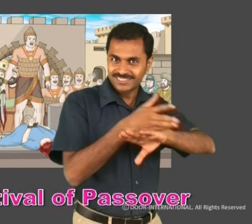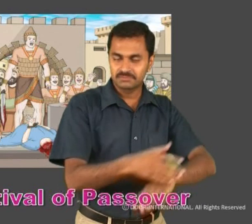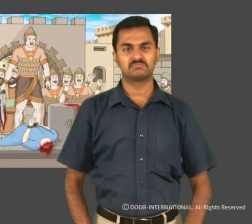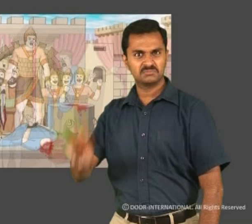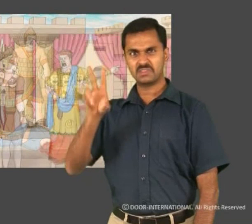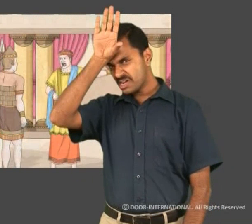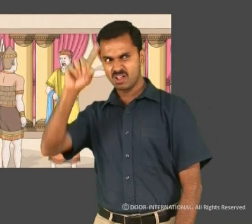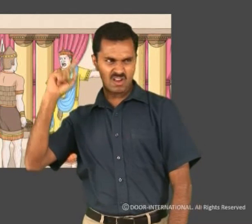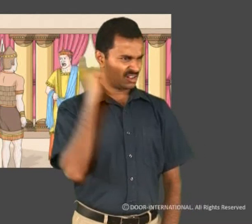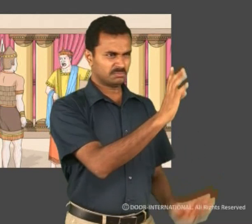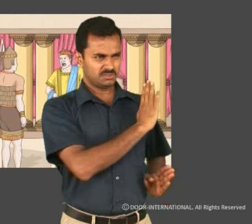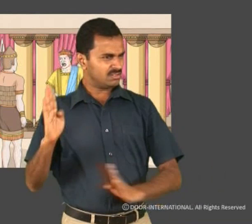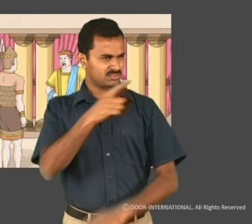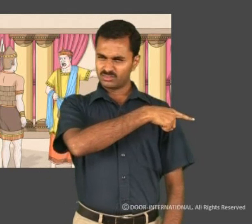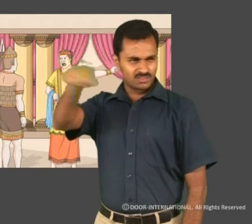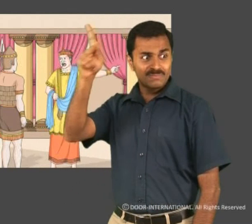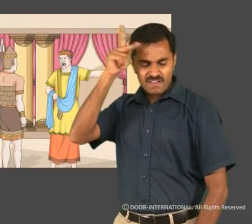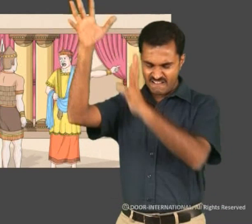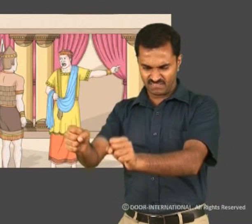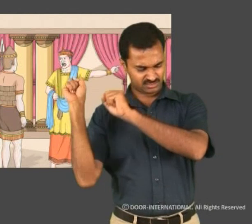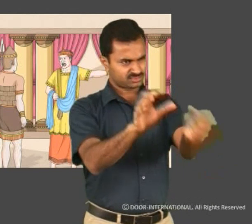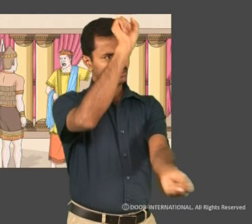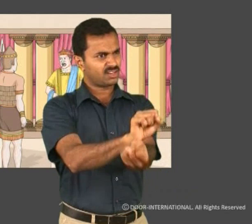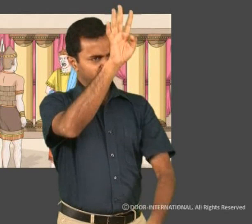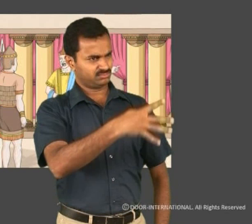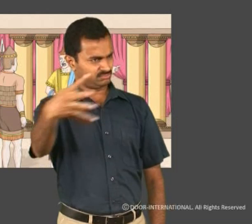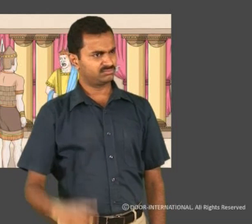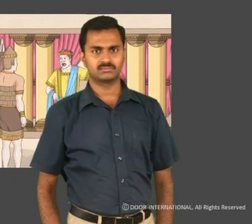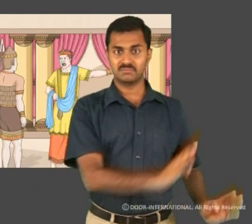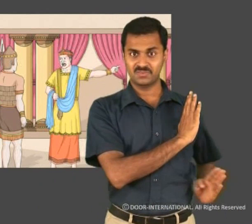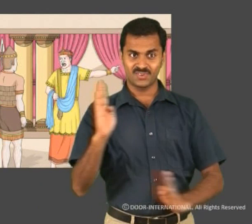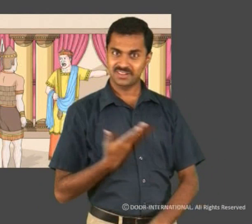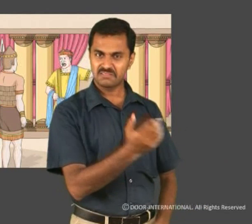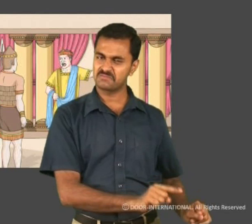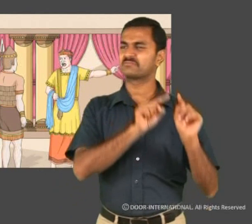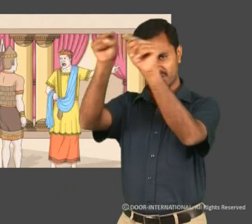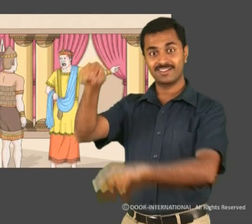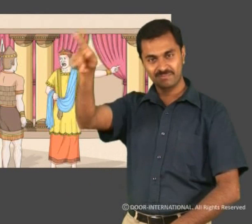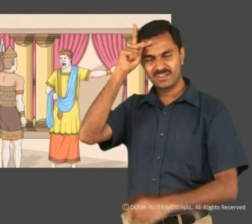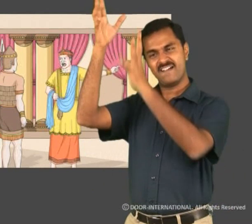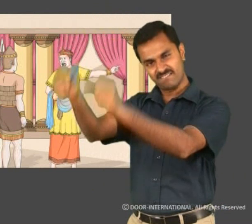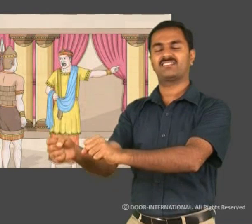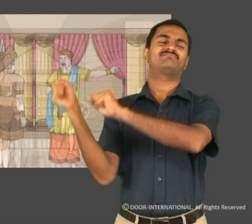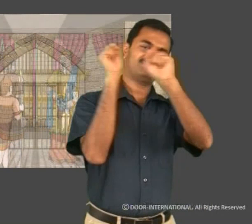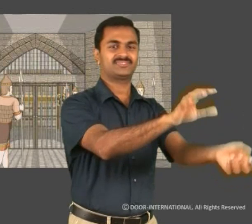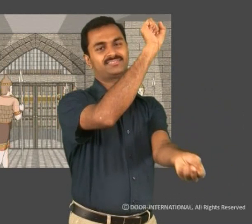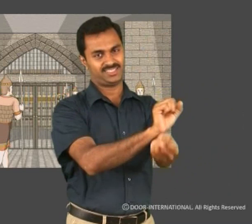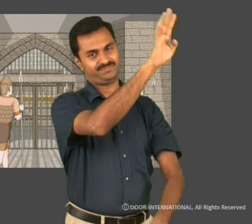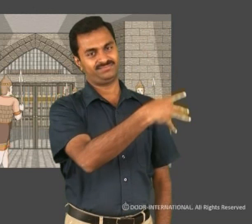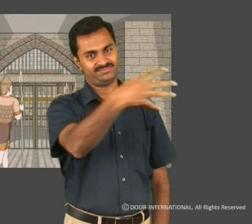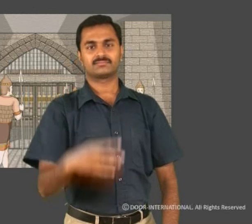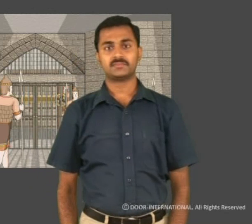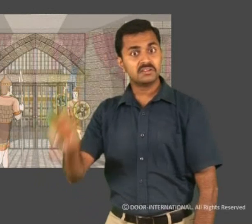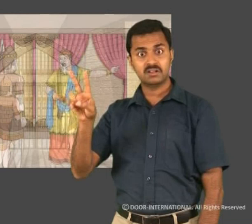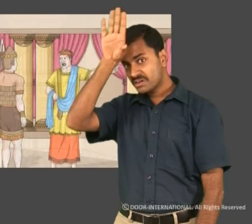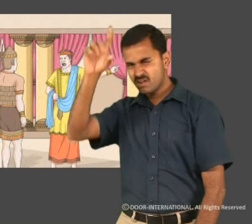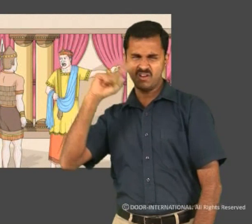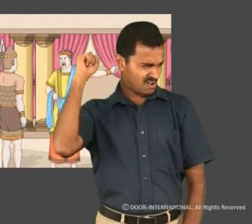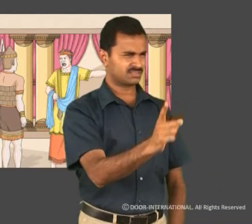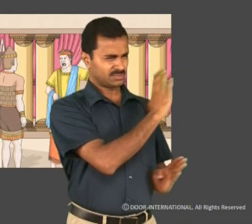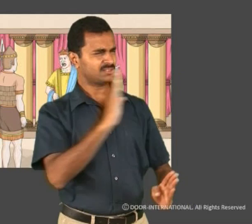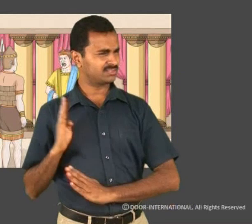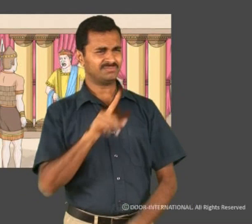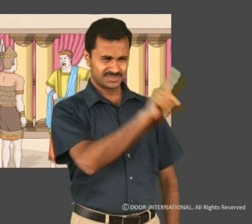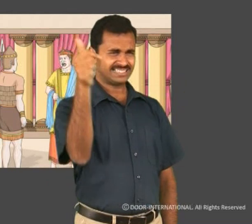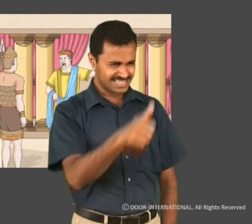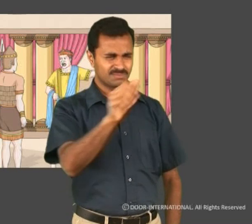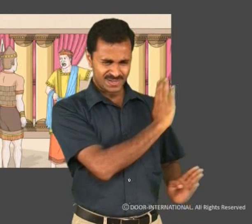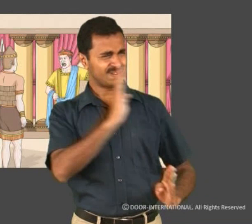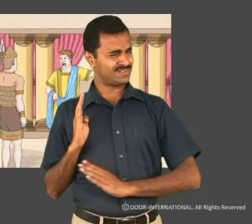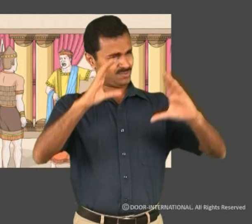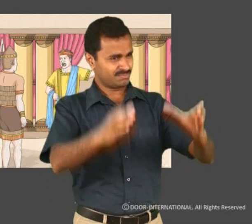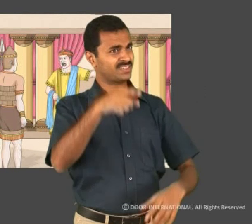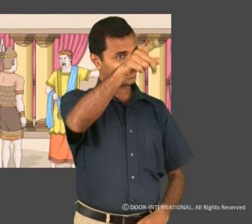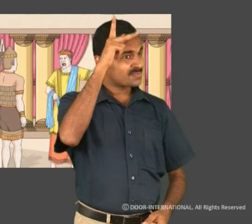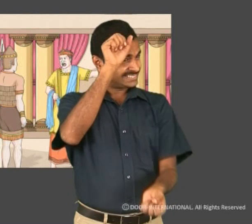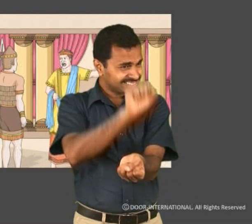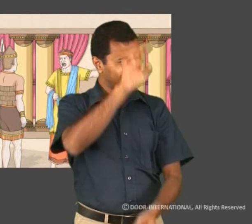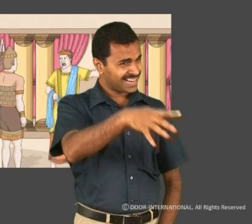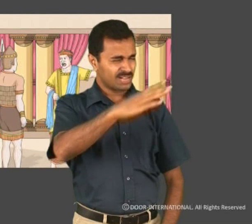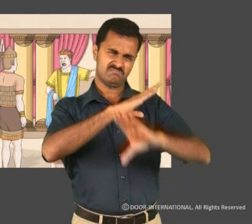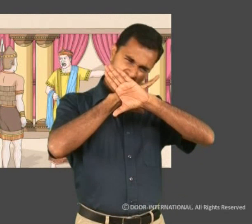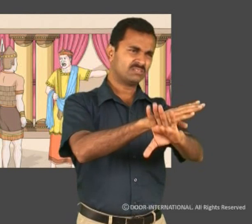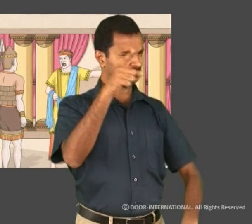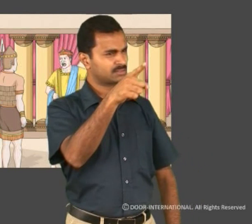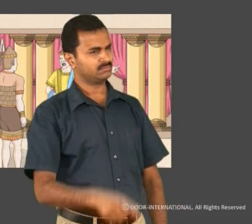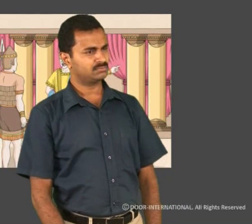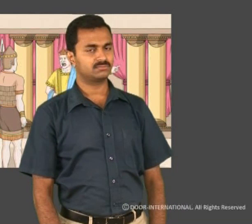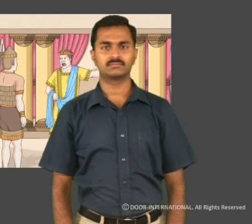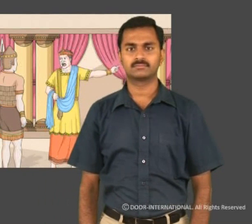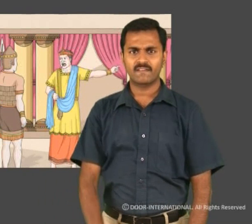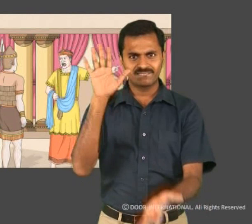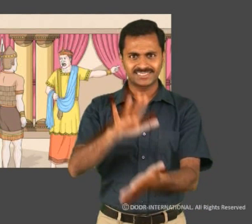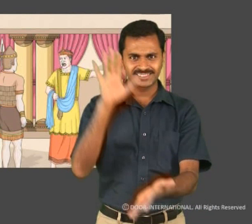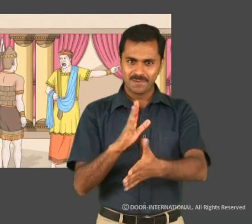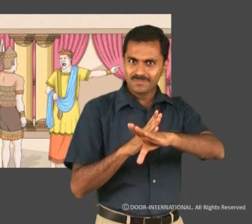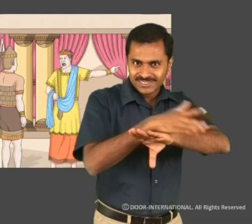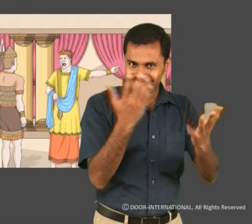He arrested him and put him in prison, handing him over to be guarded by four squads of four soldiers each.